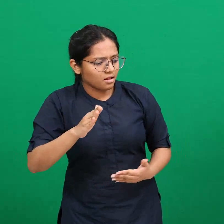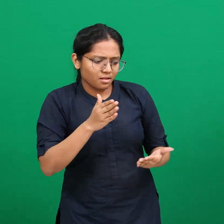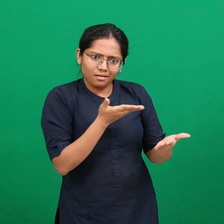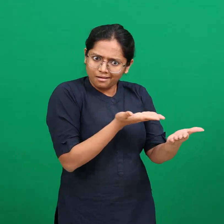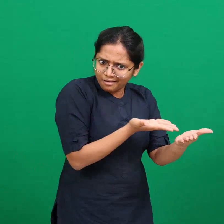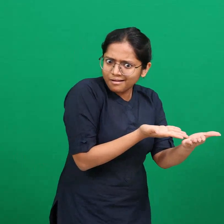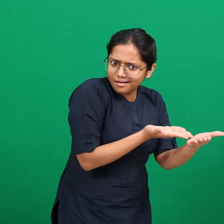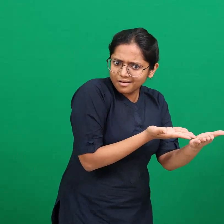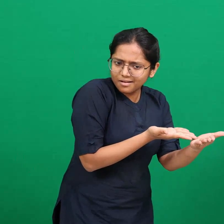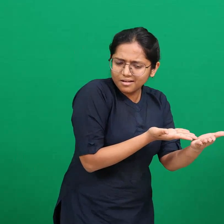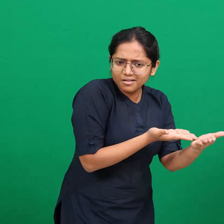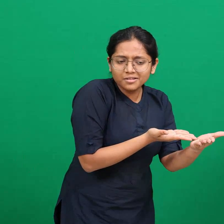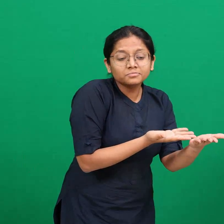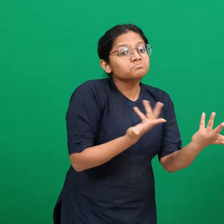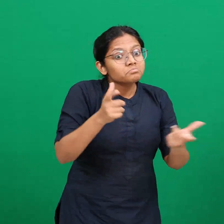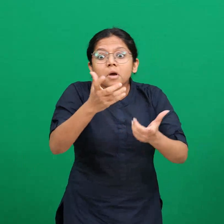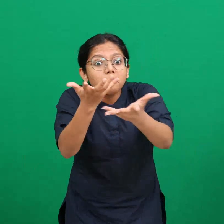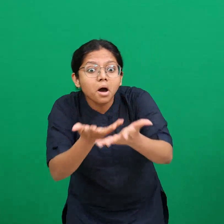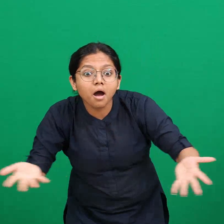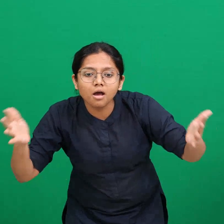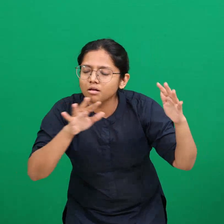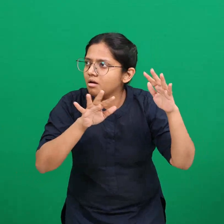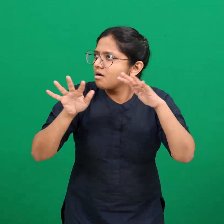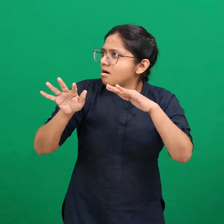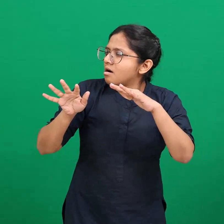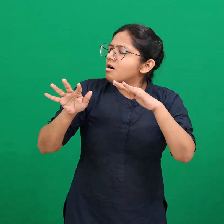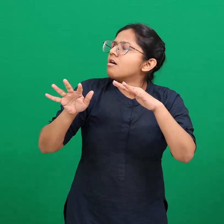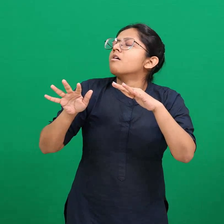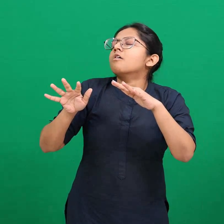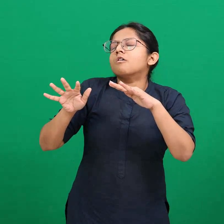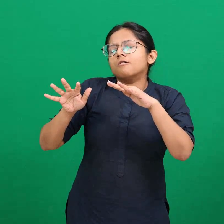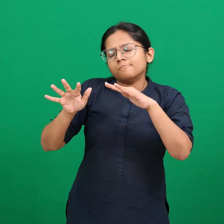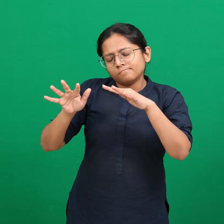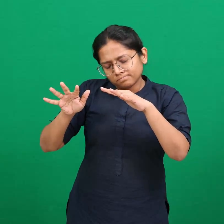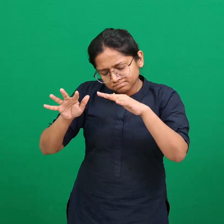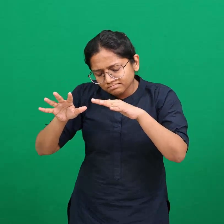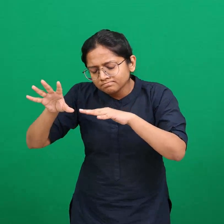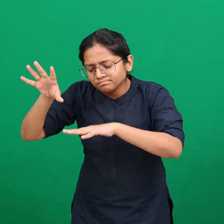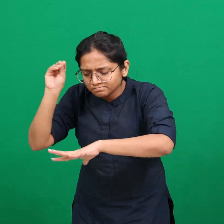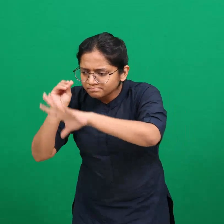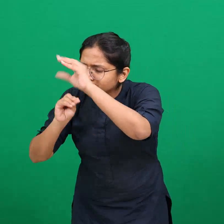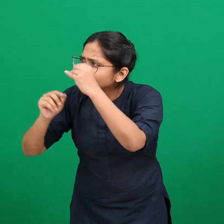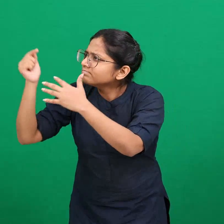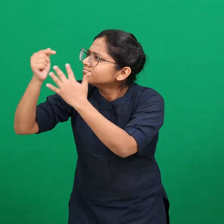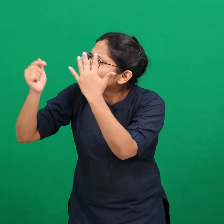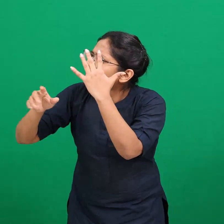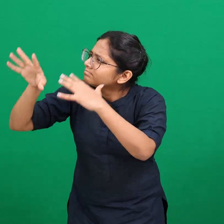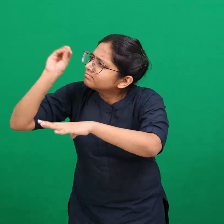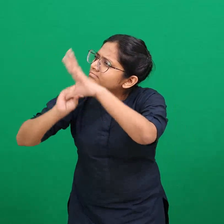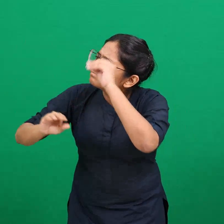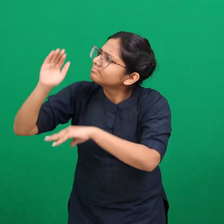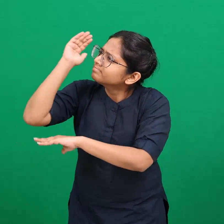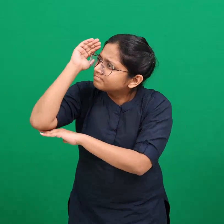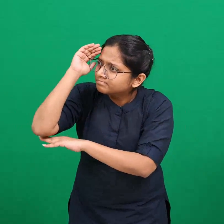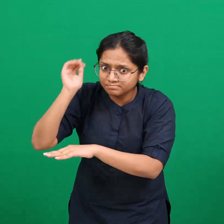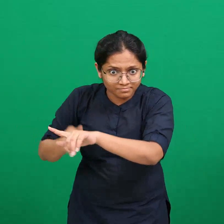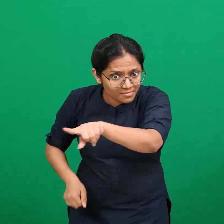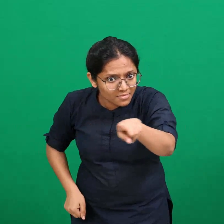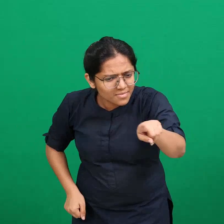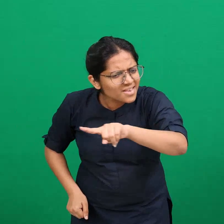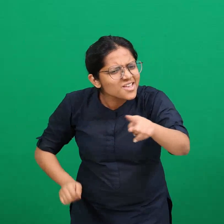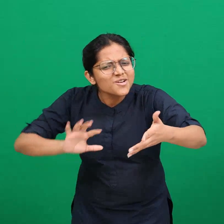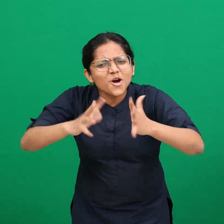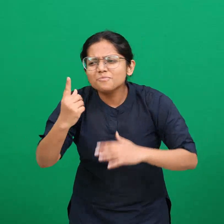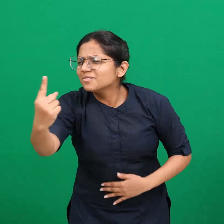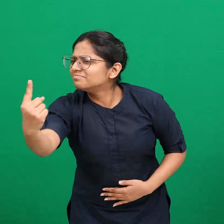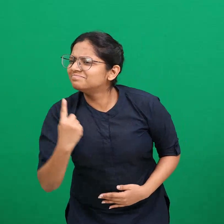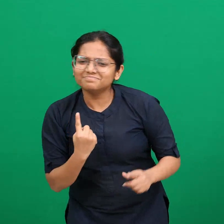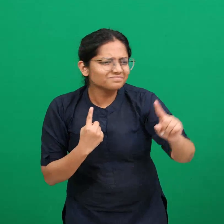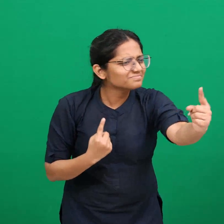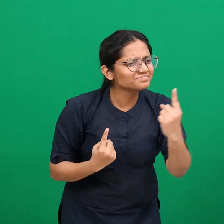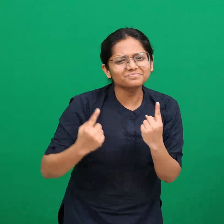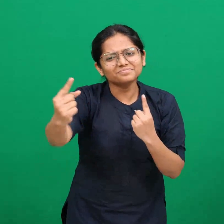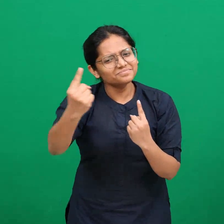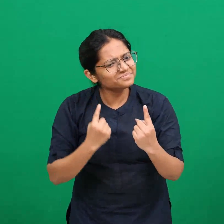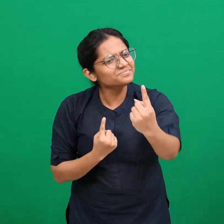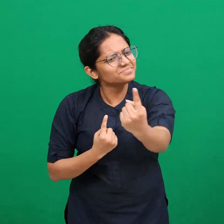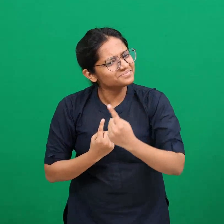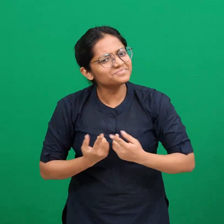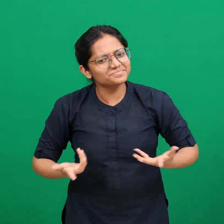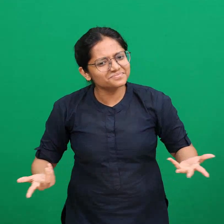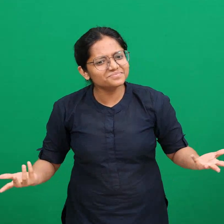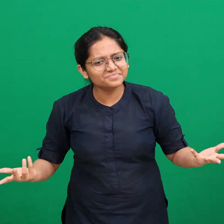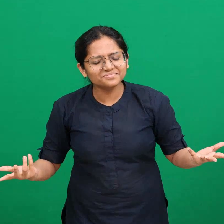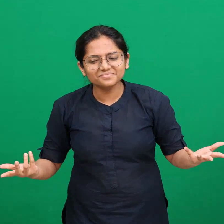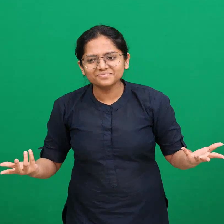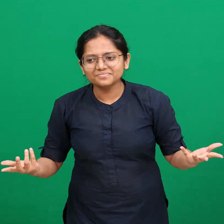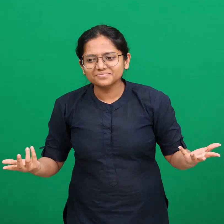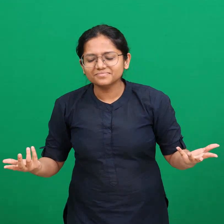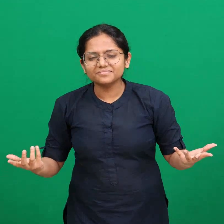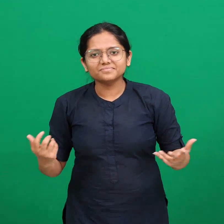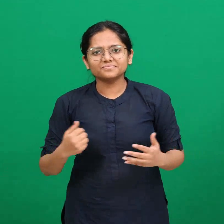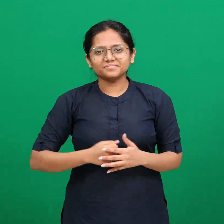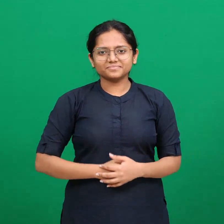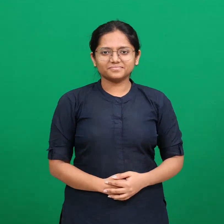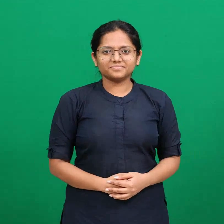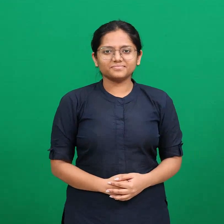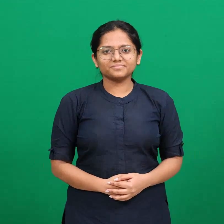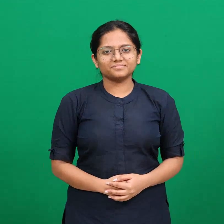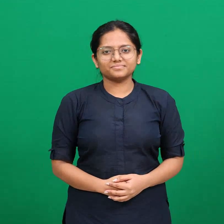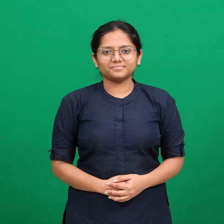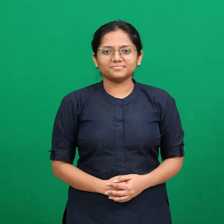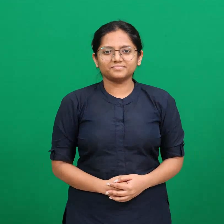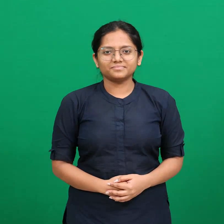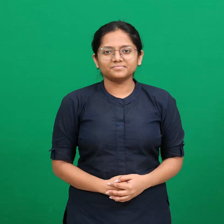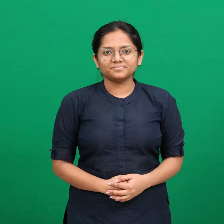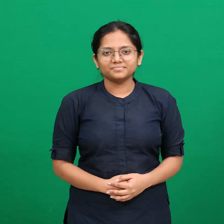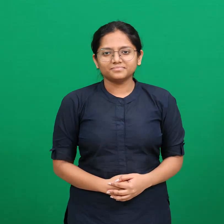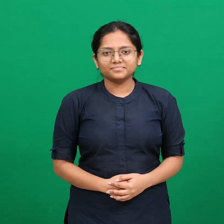Everyone who has heard the Father and learned from Him comes to Me-